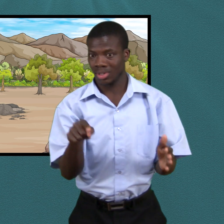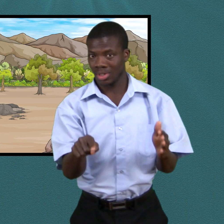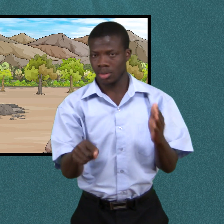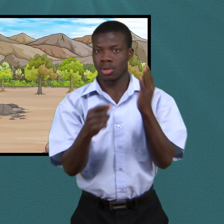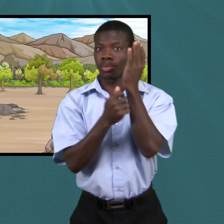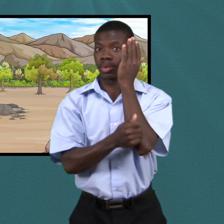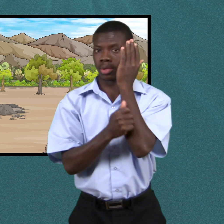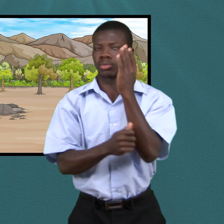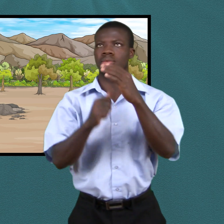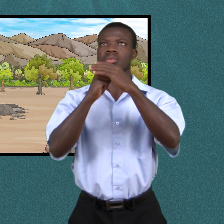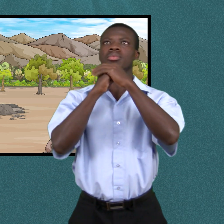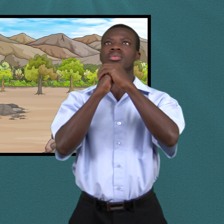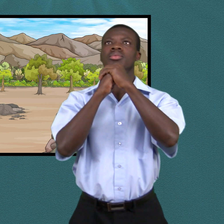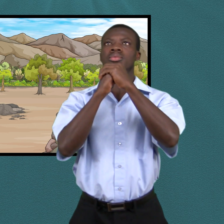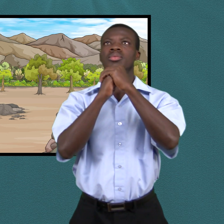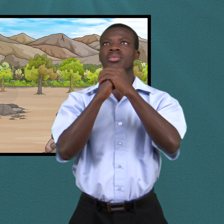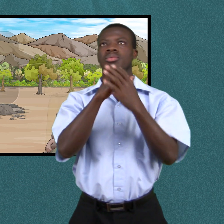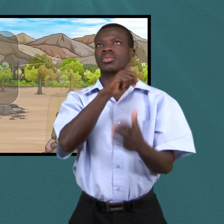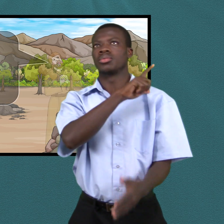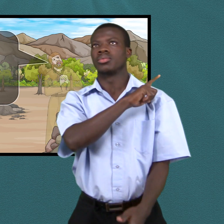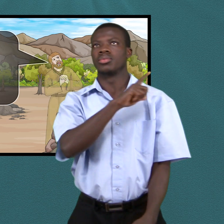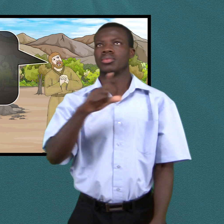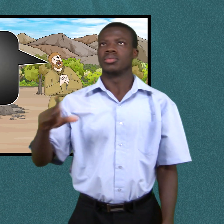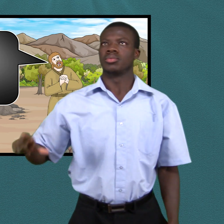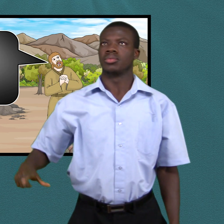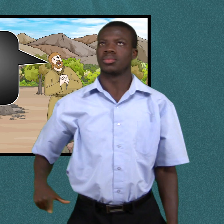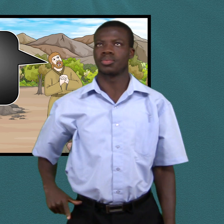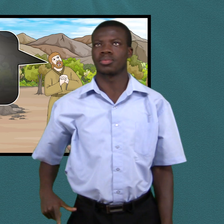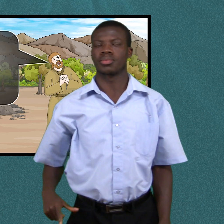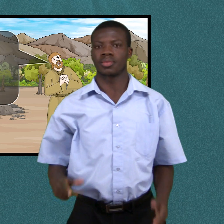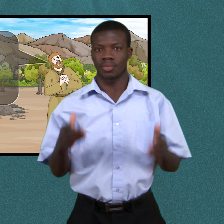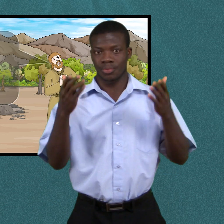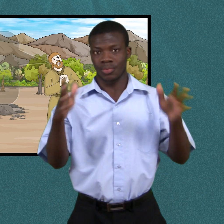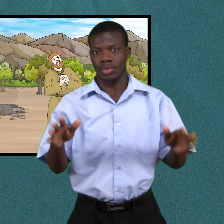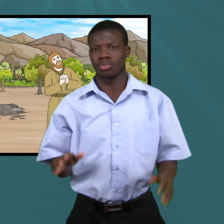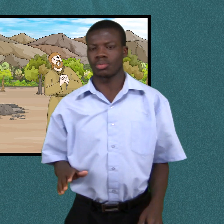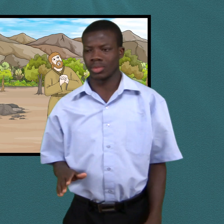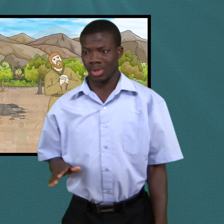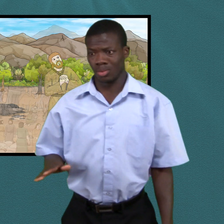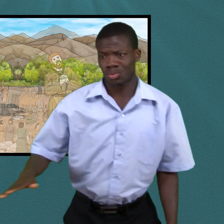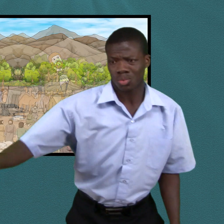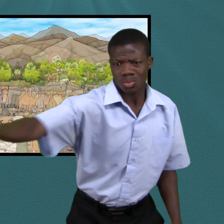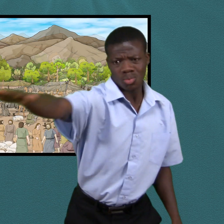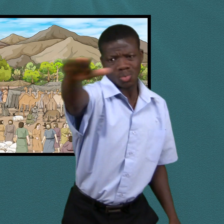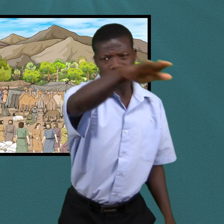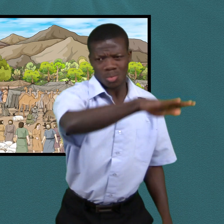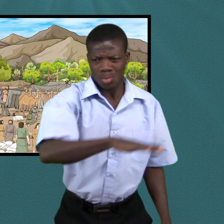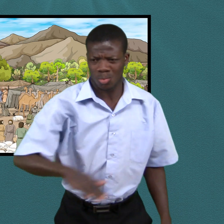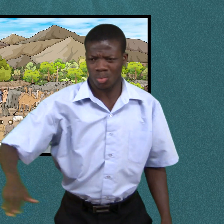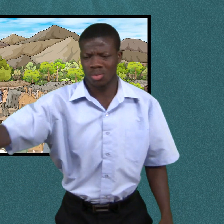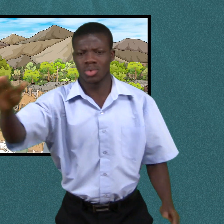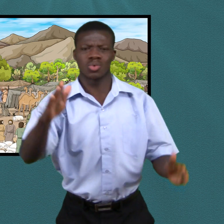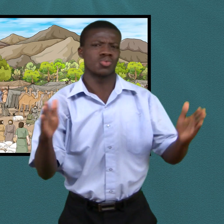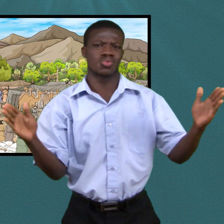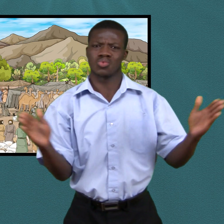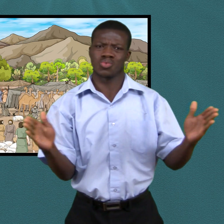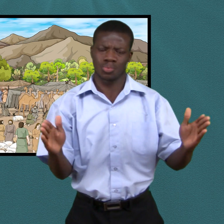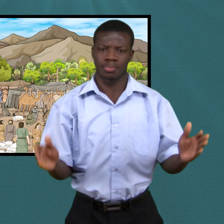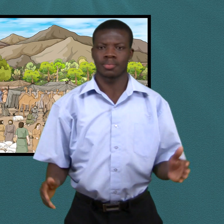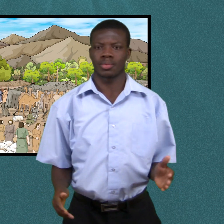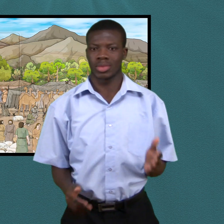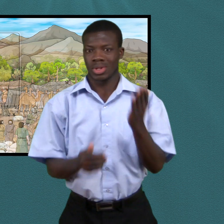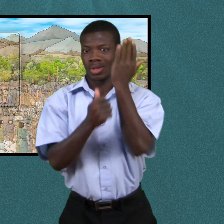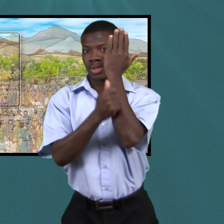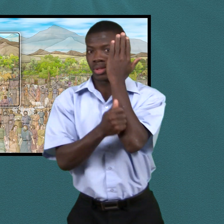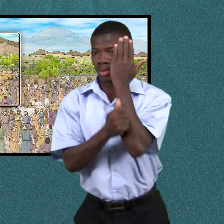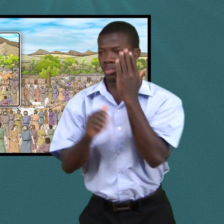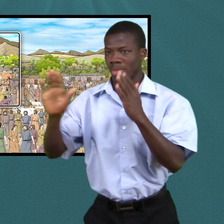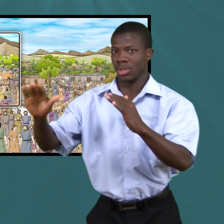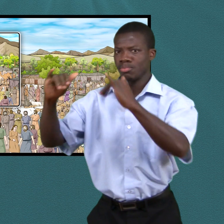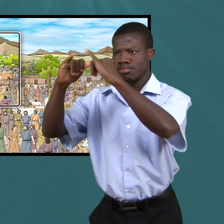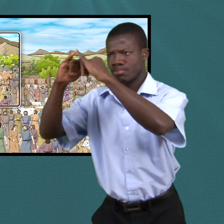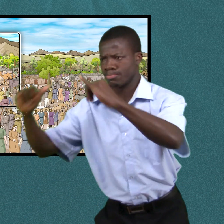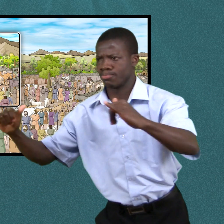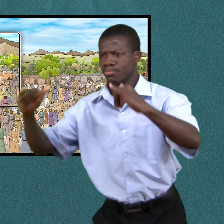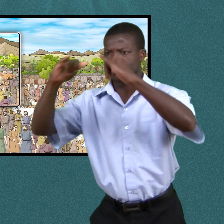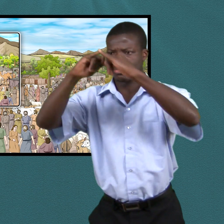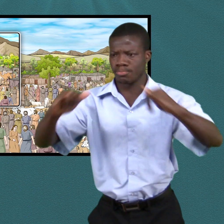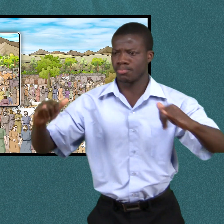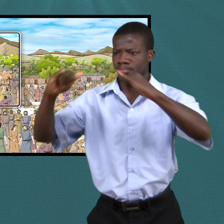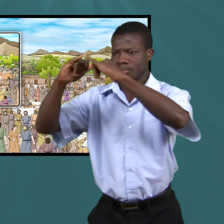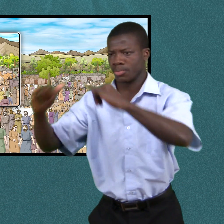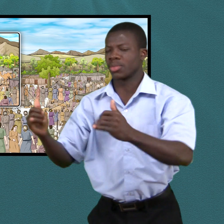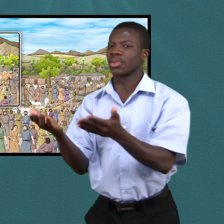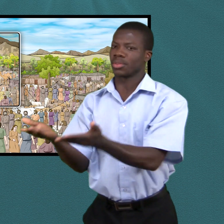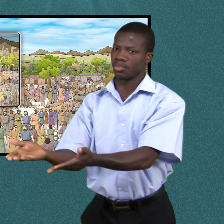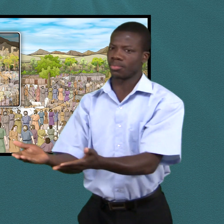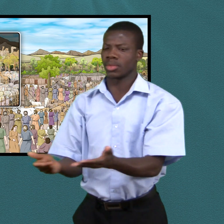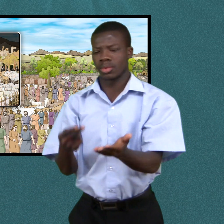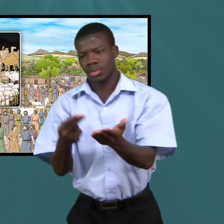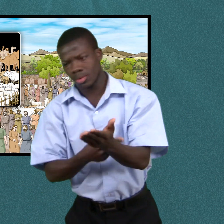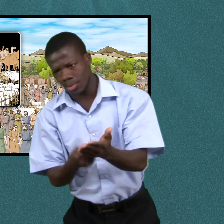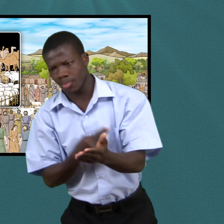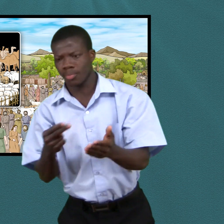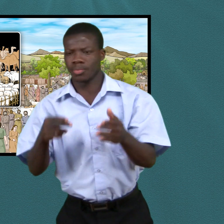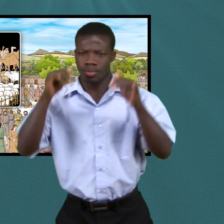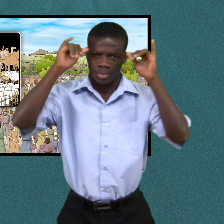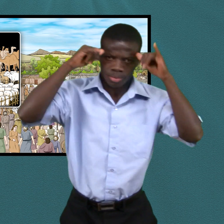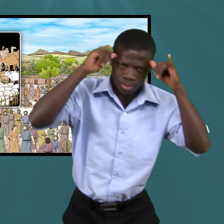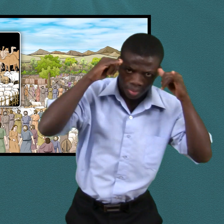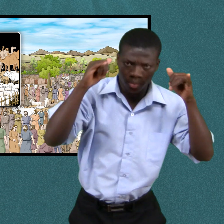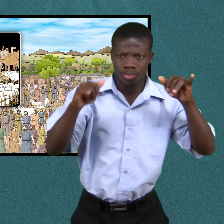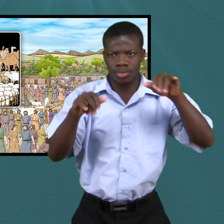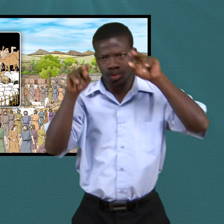And there Abram called on the name of the LORD.